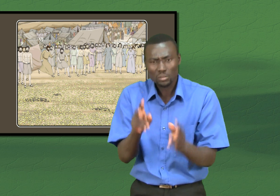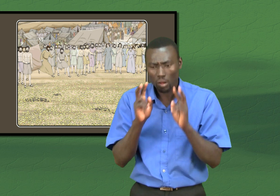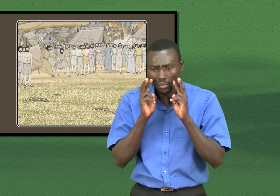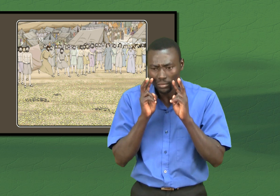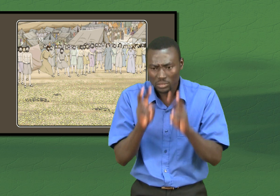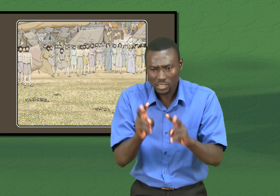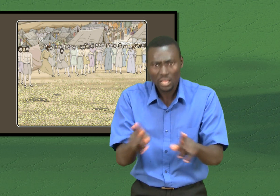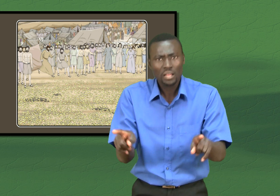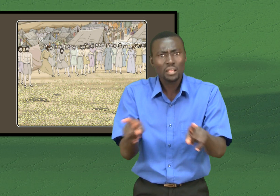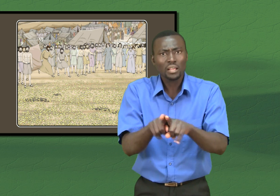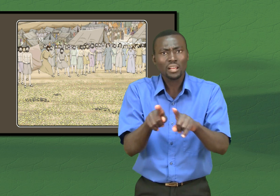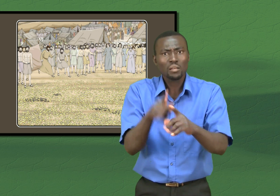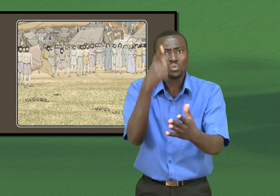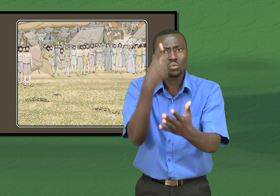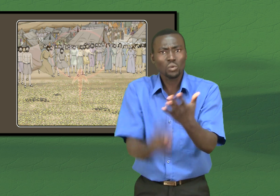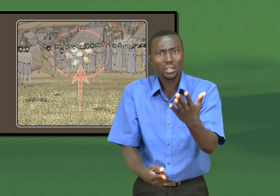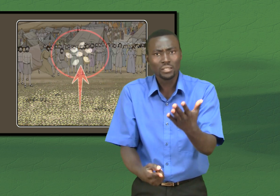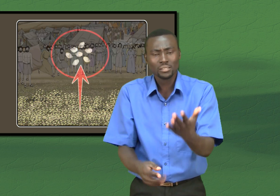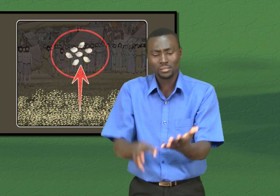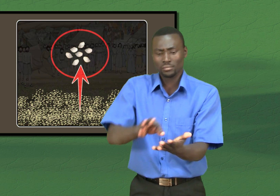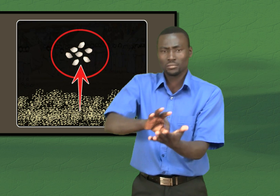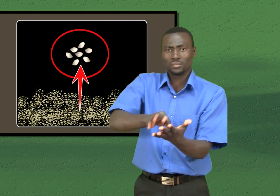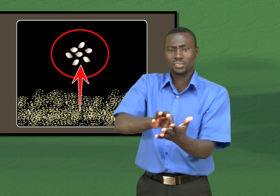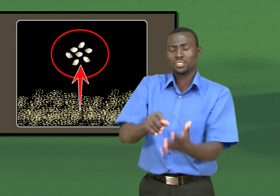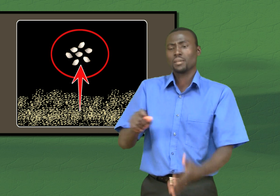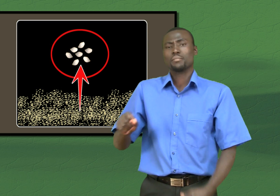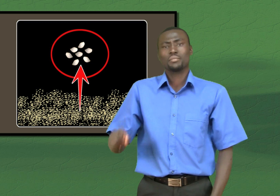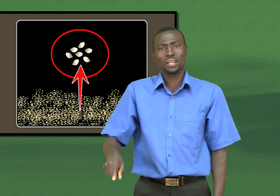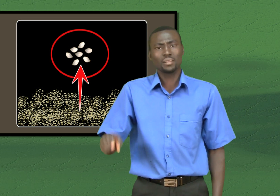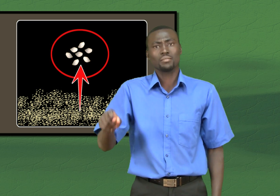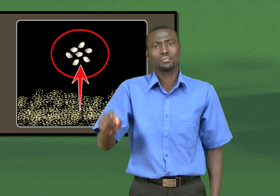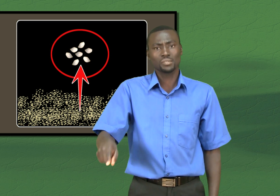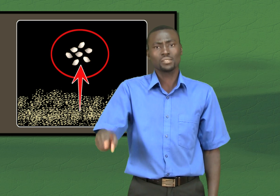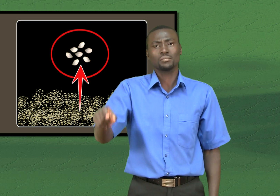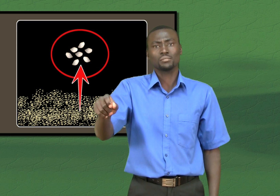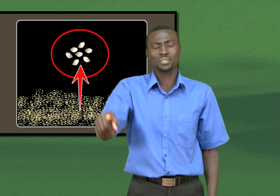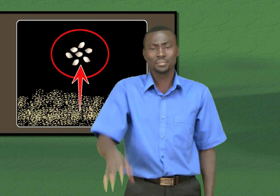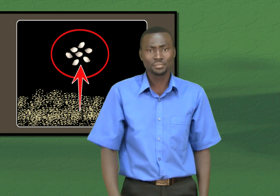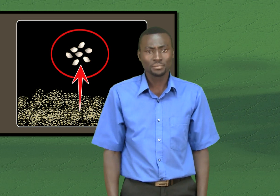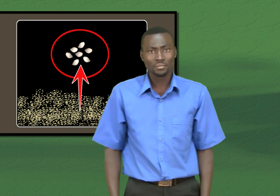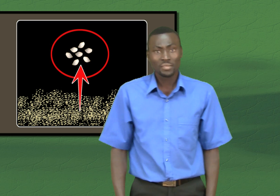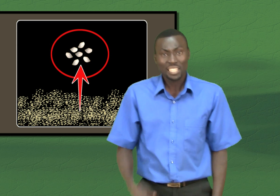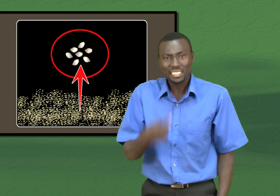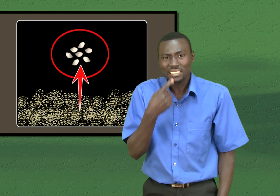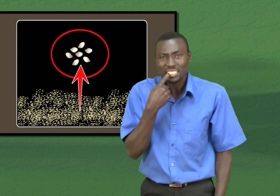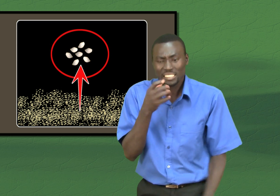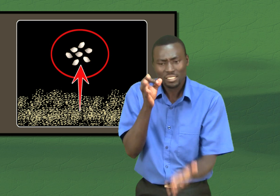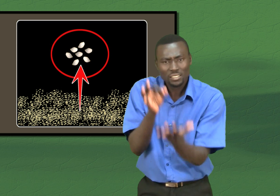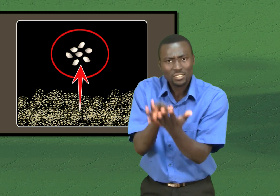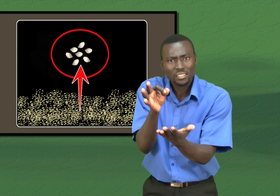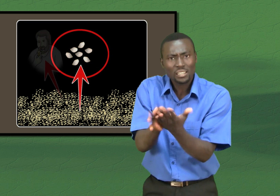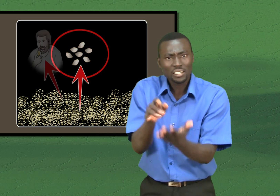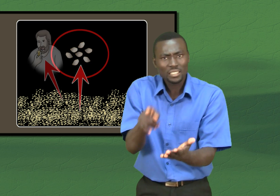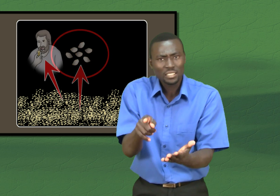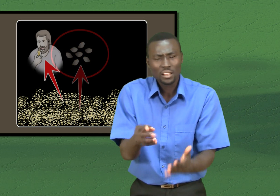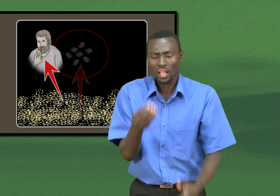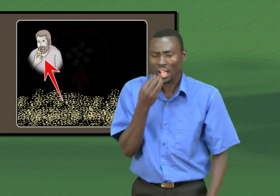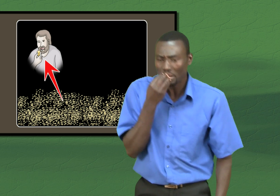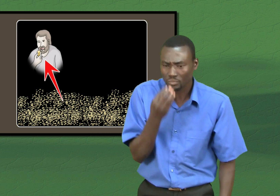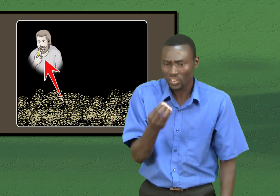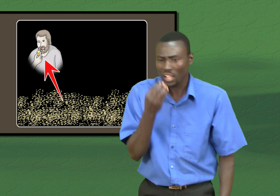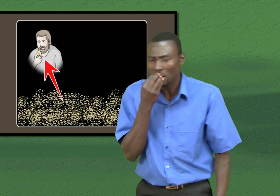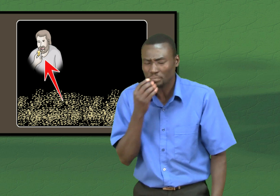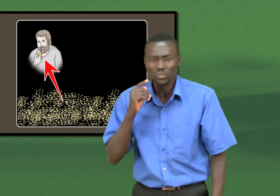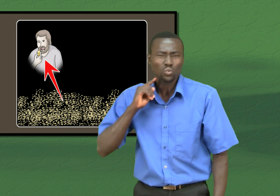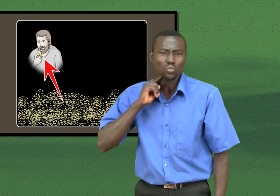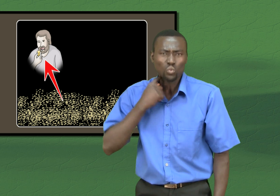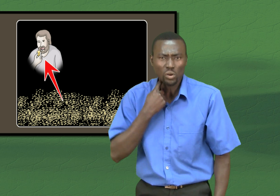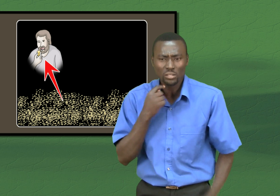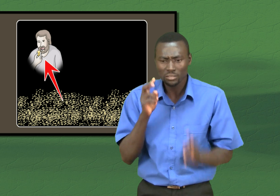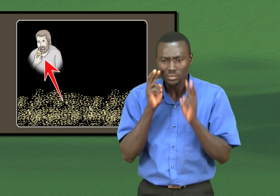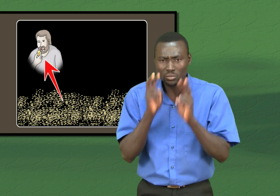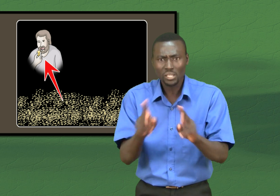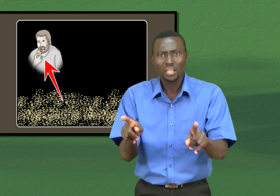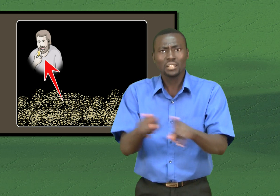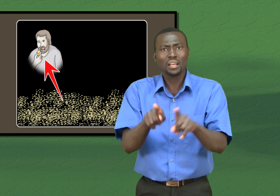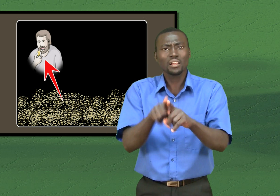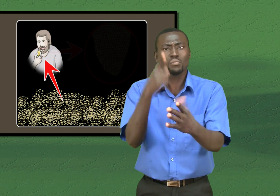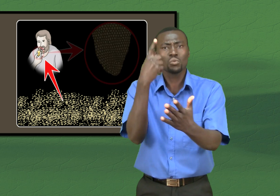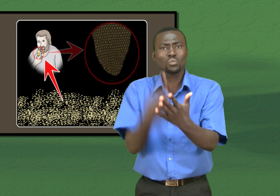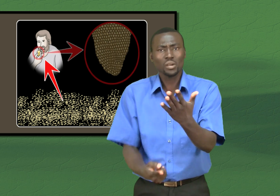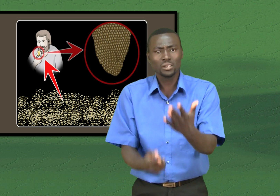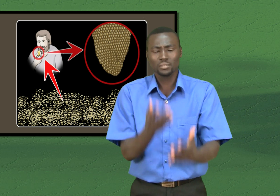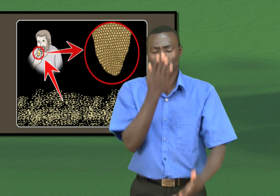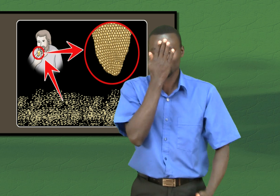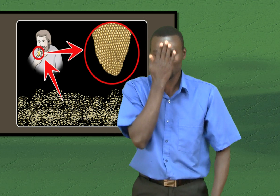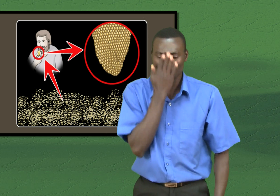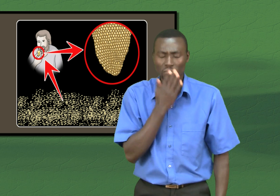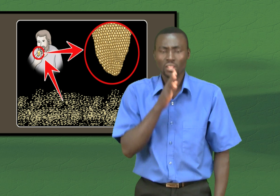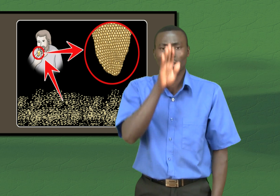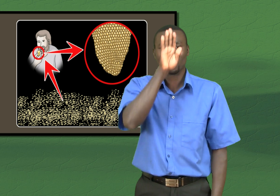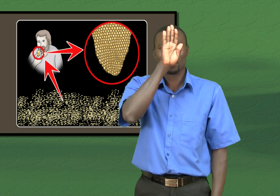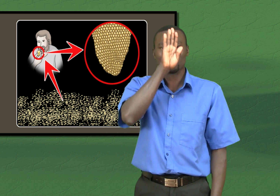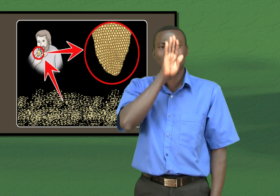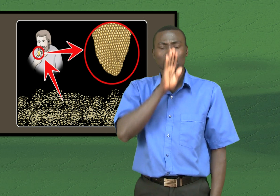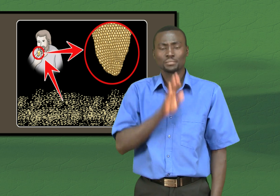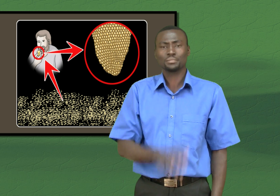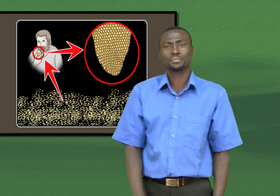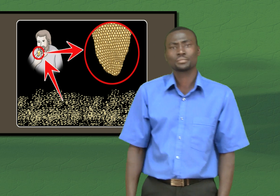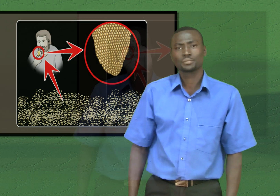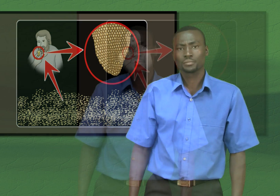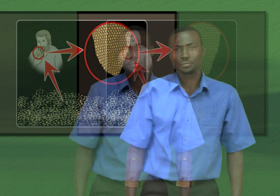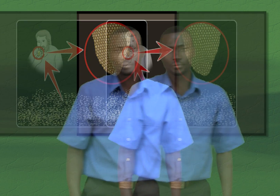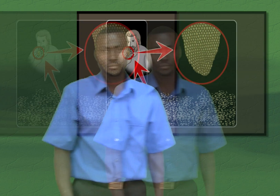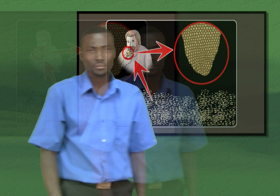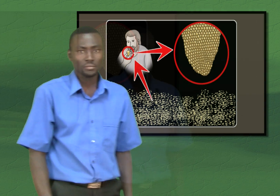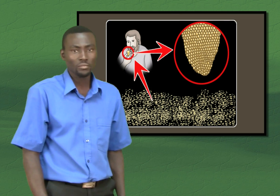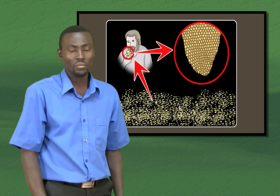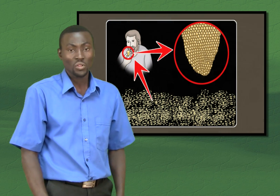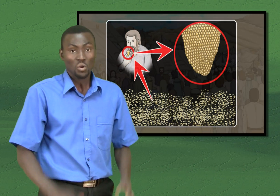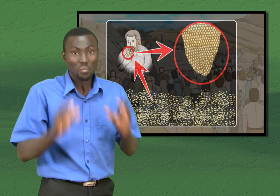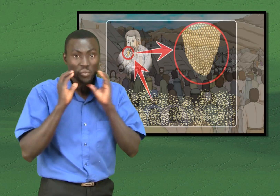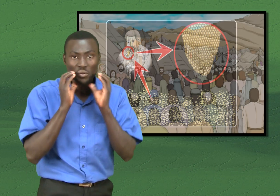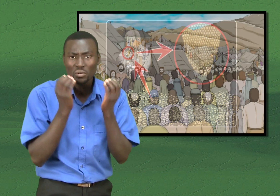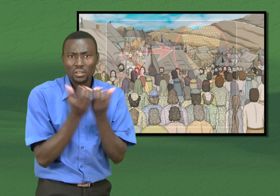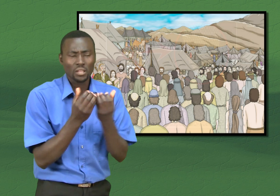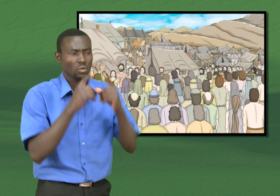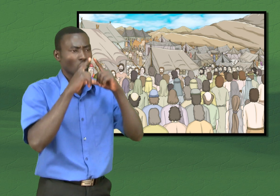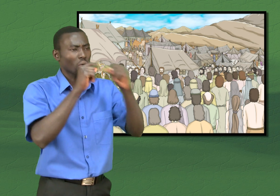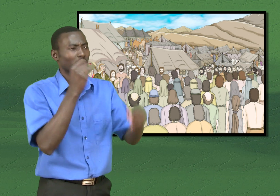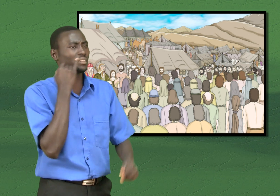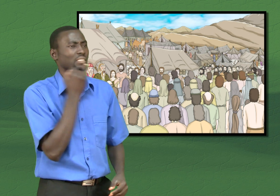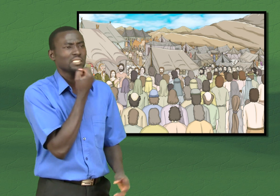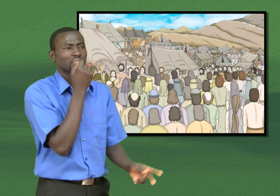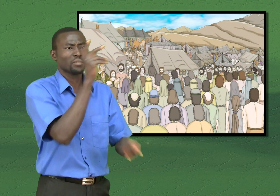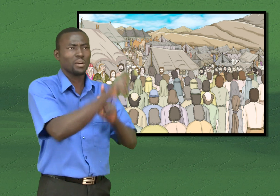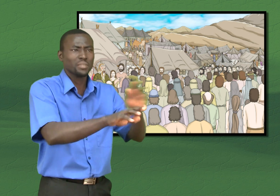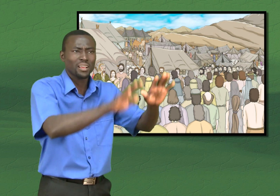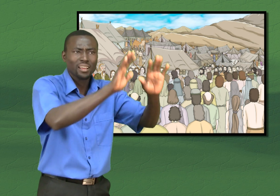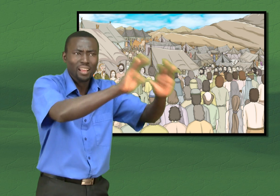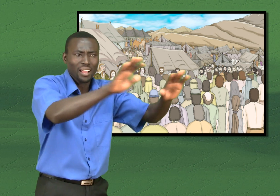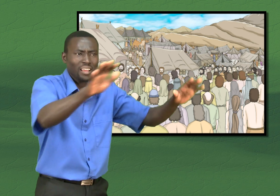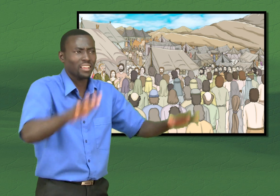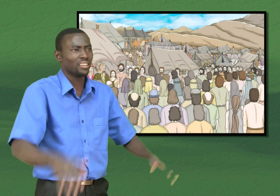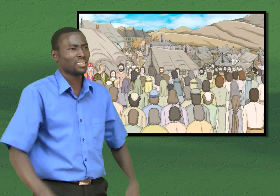It was white like coriander seed and tasted like wafers made with honey.